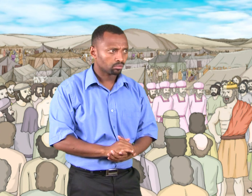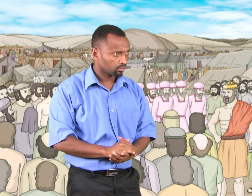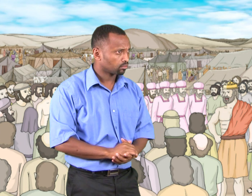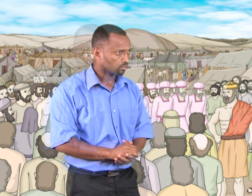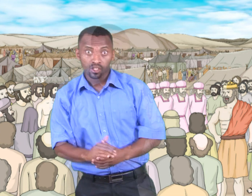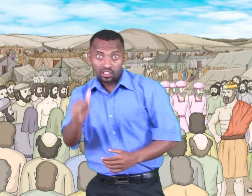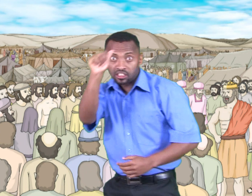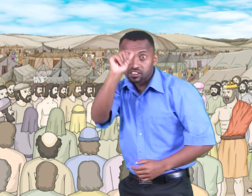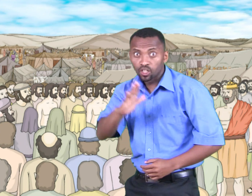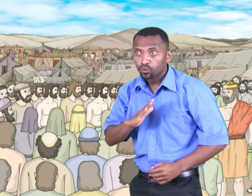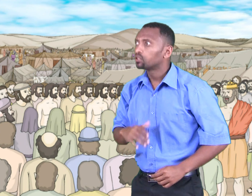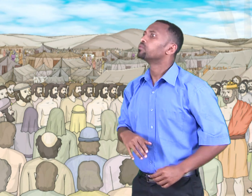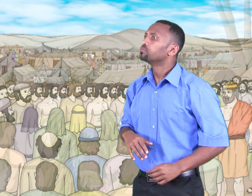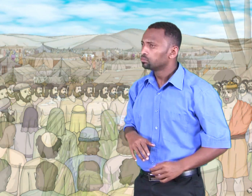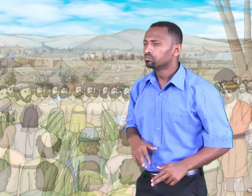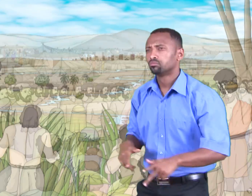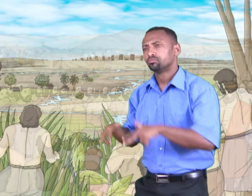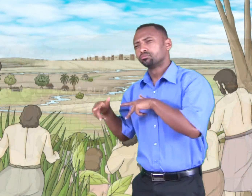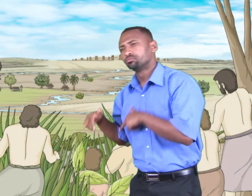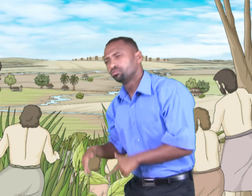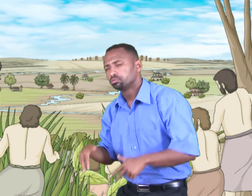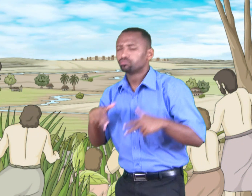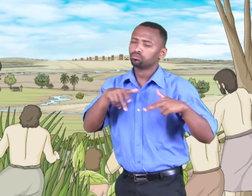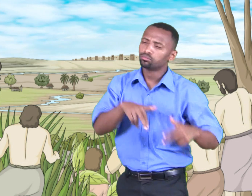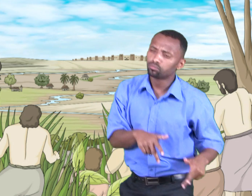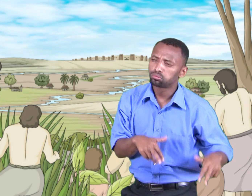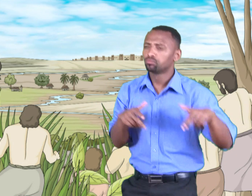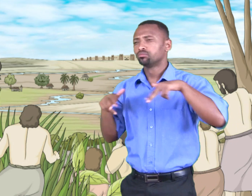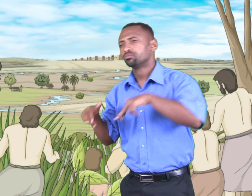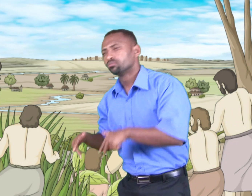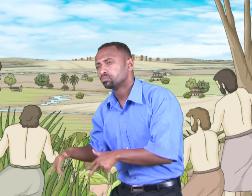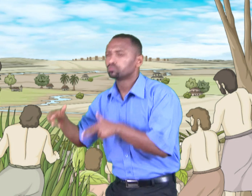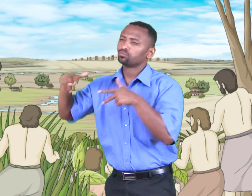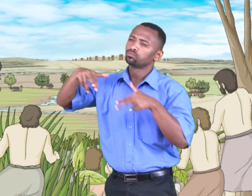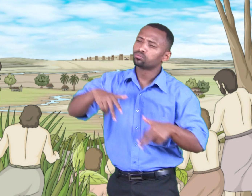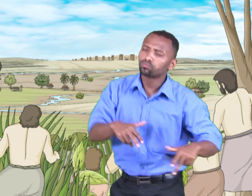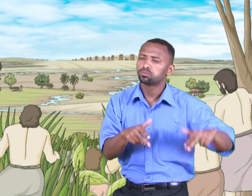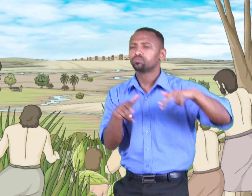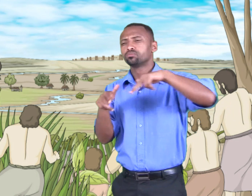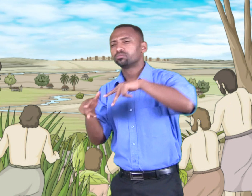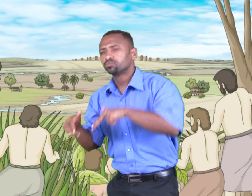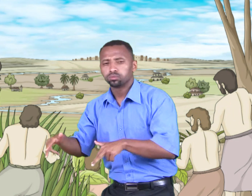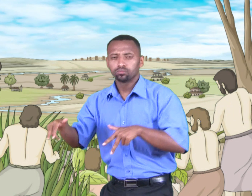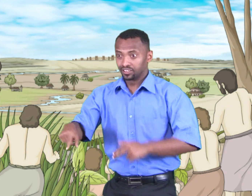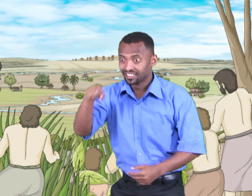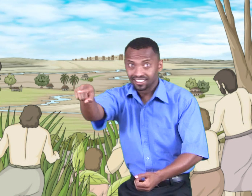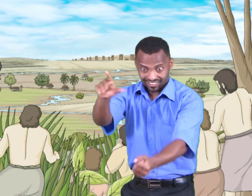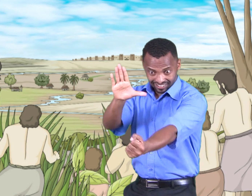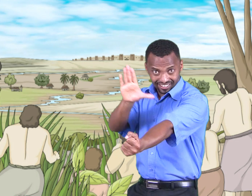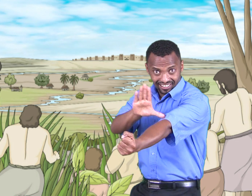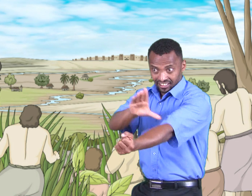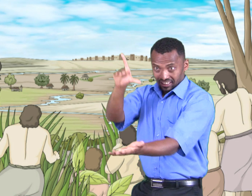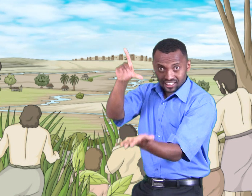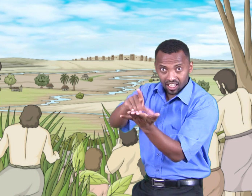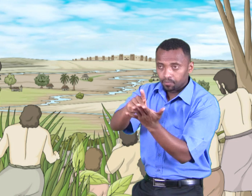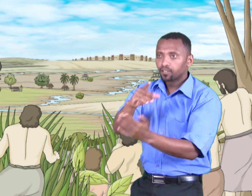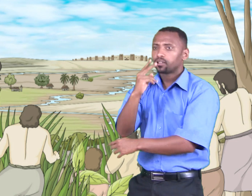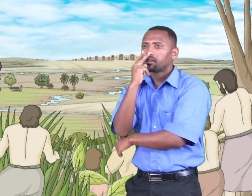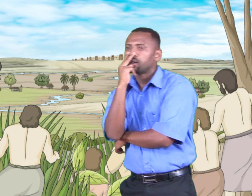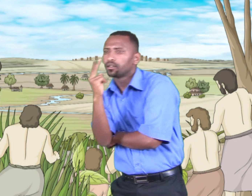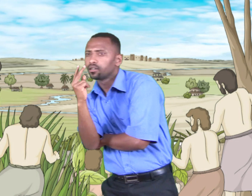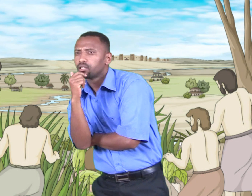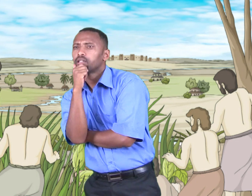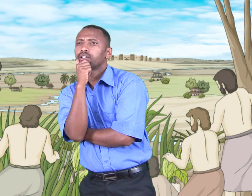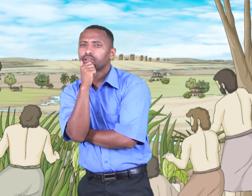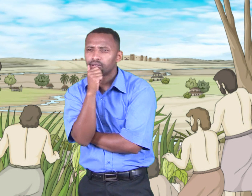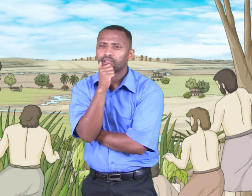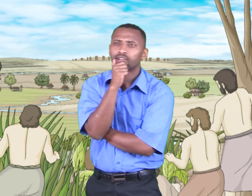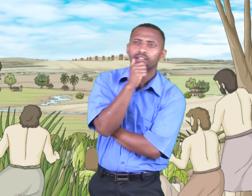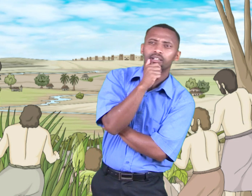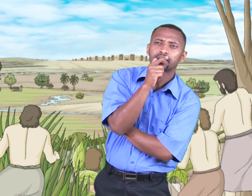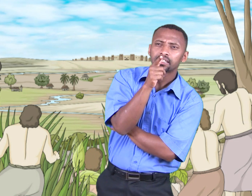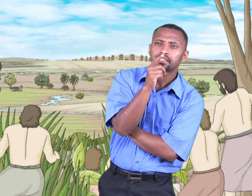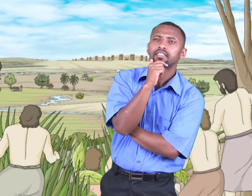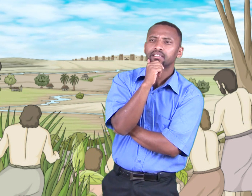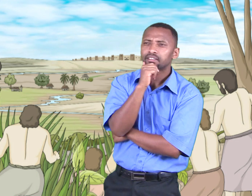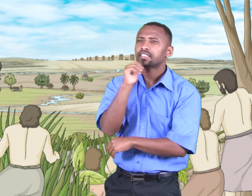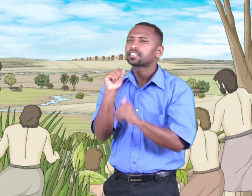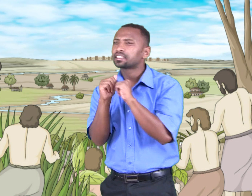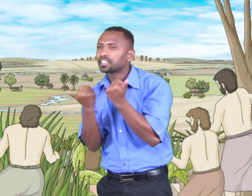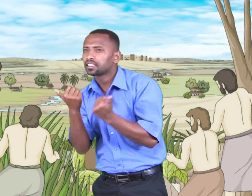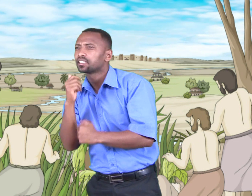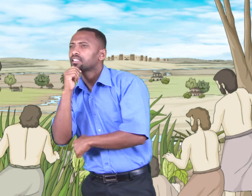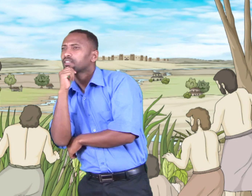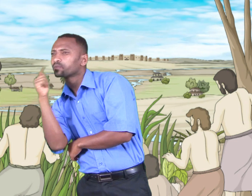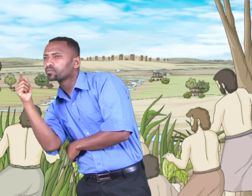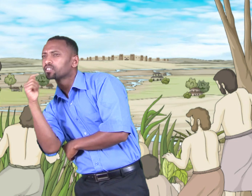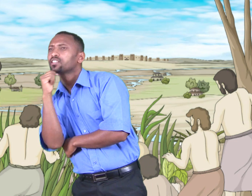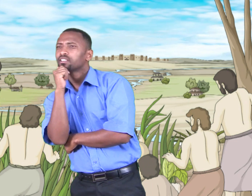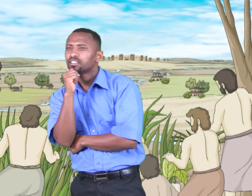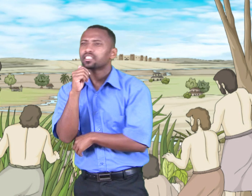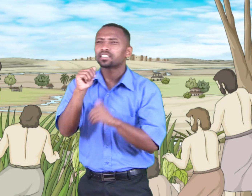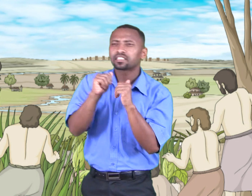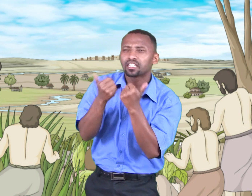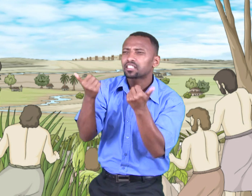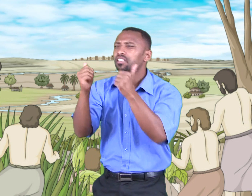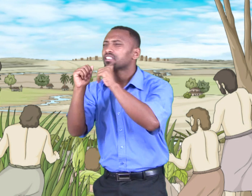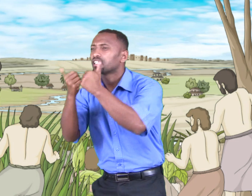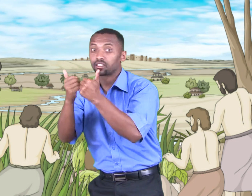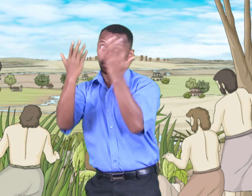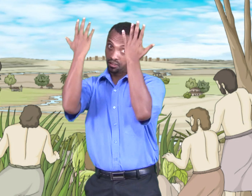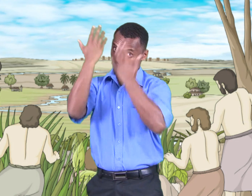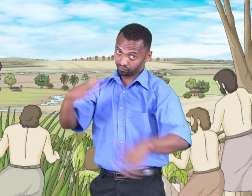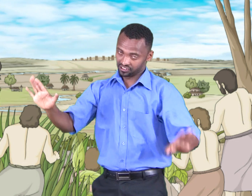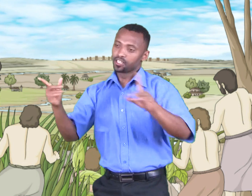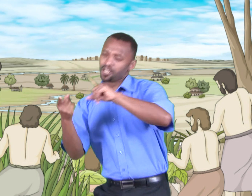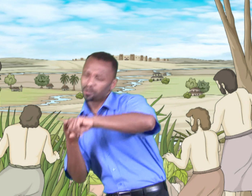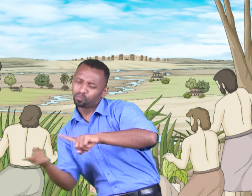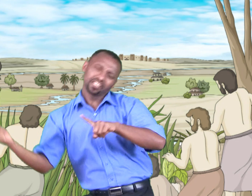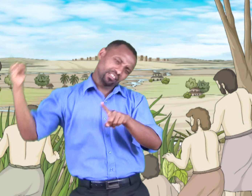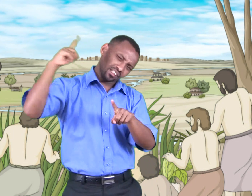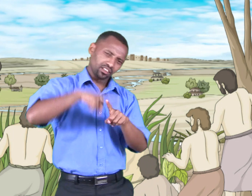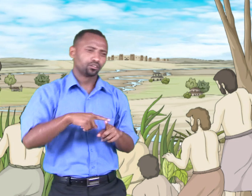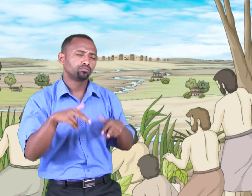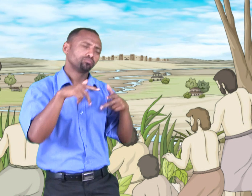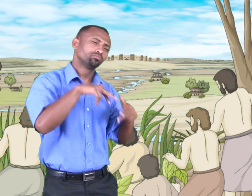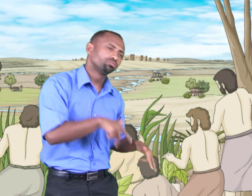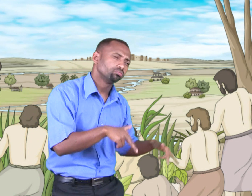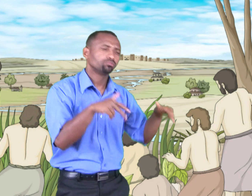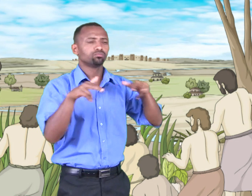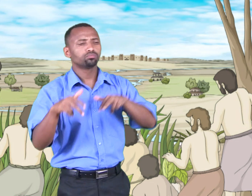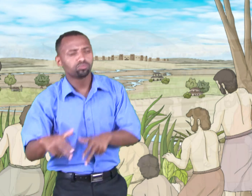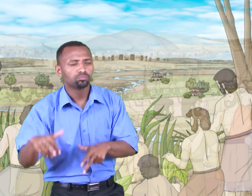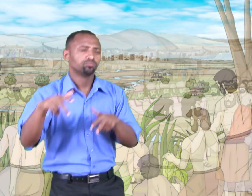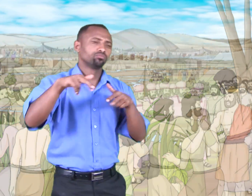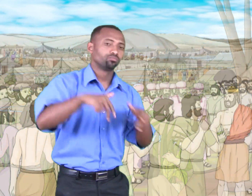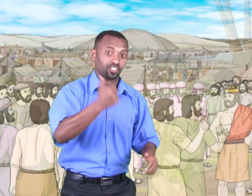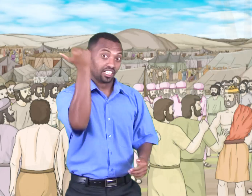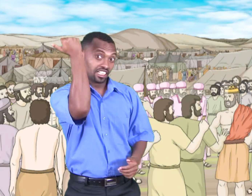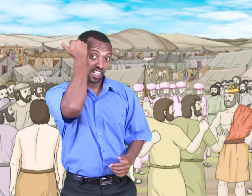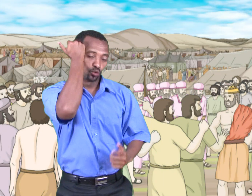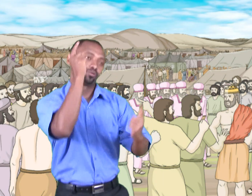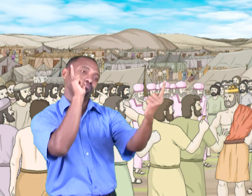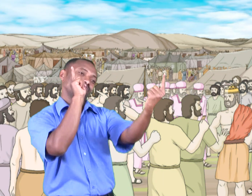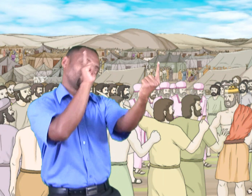So the men went up and spied out Ai.